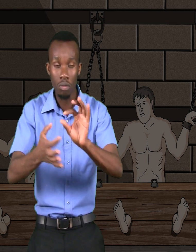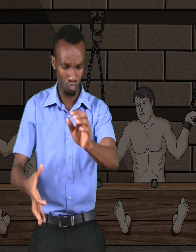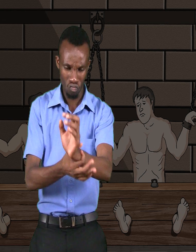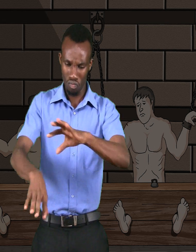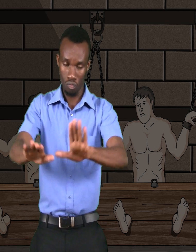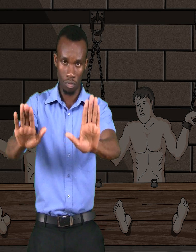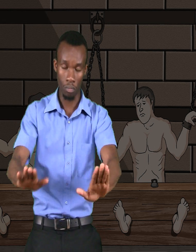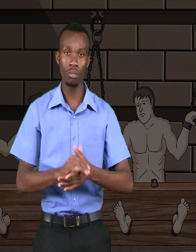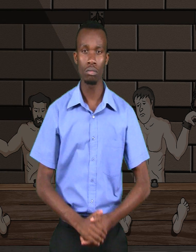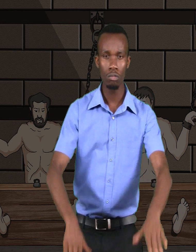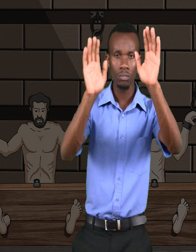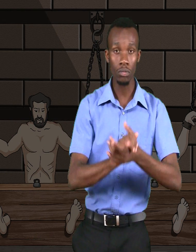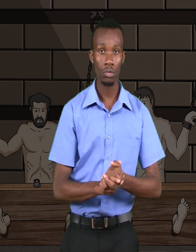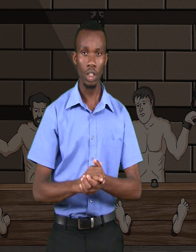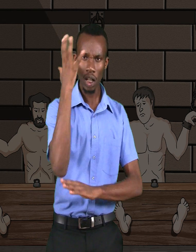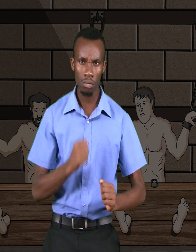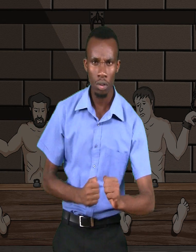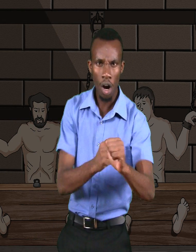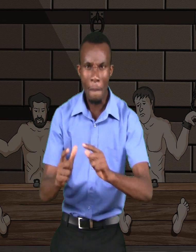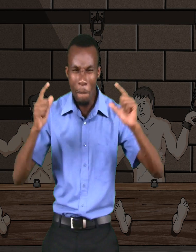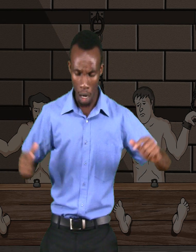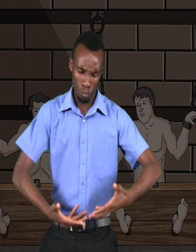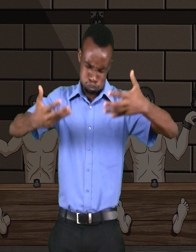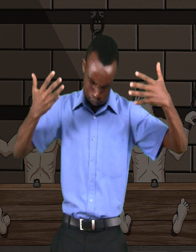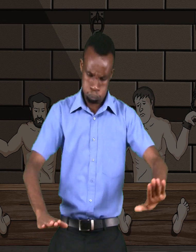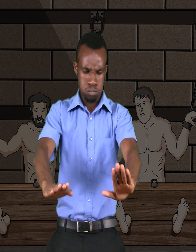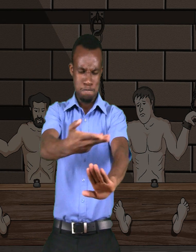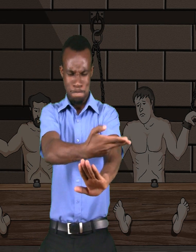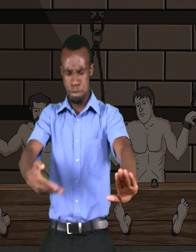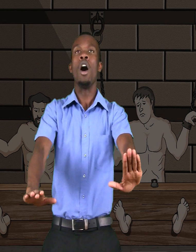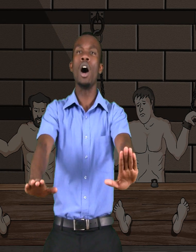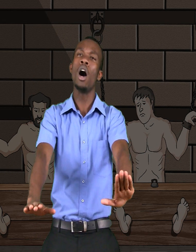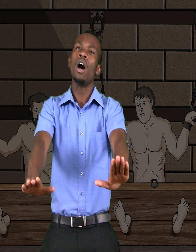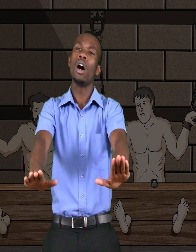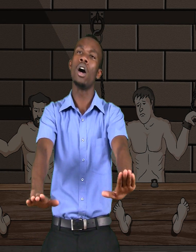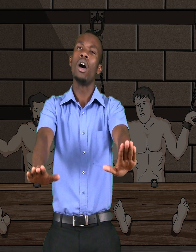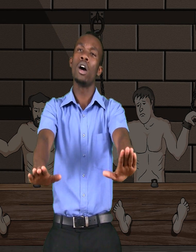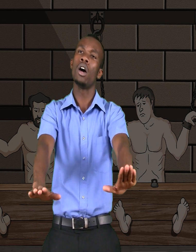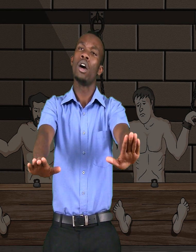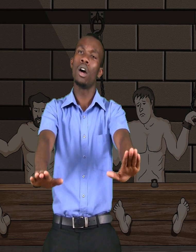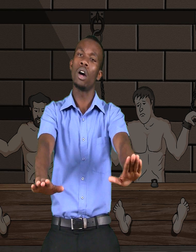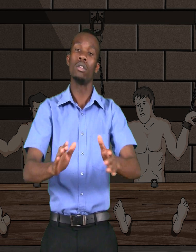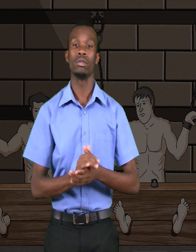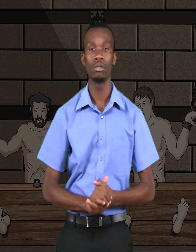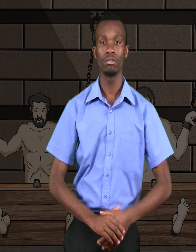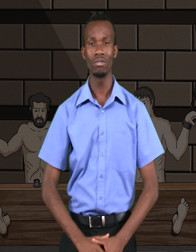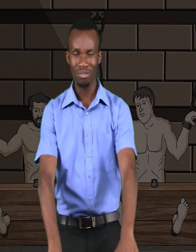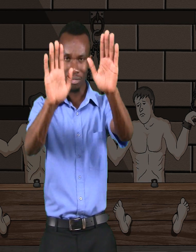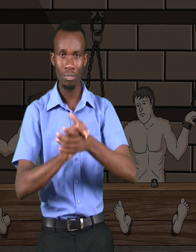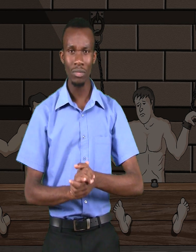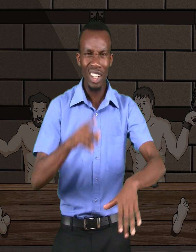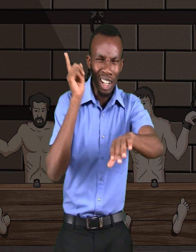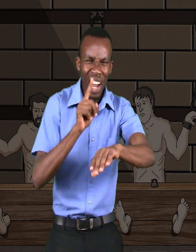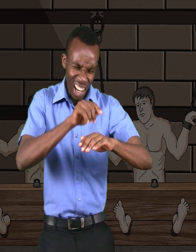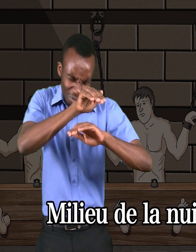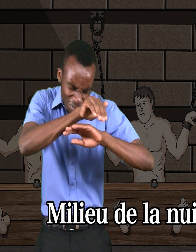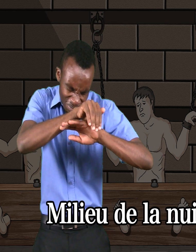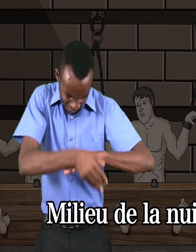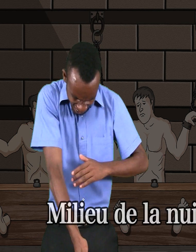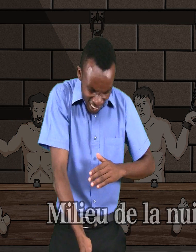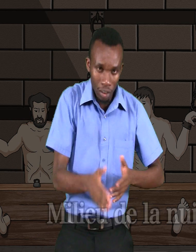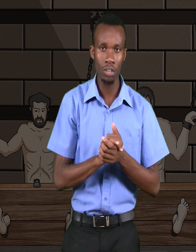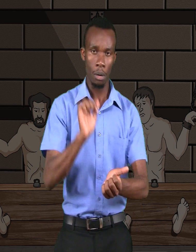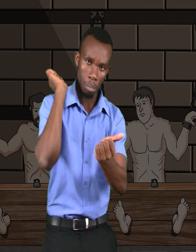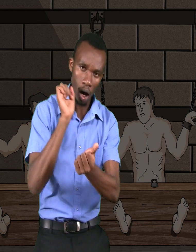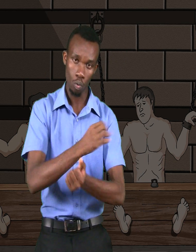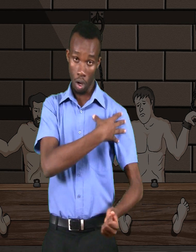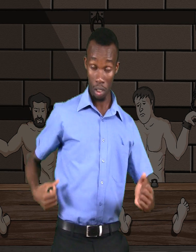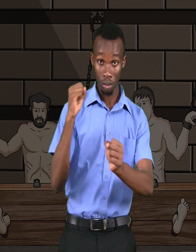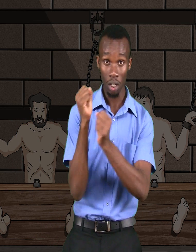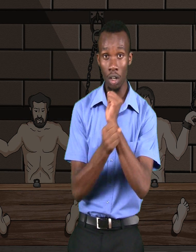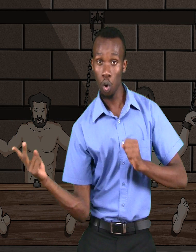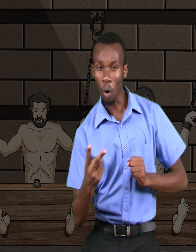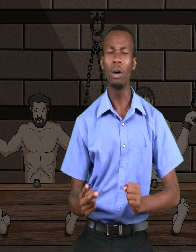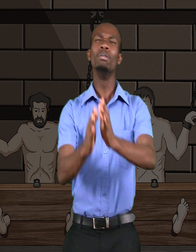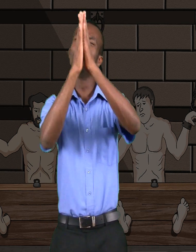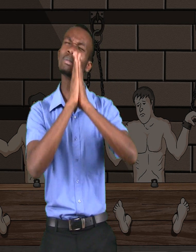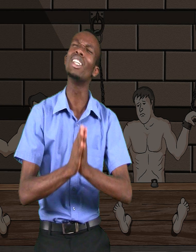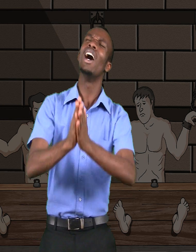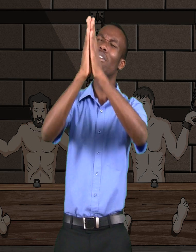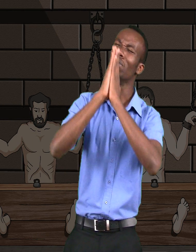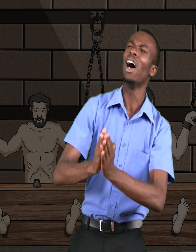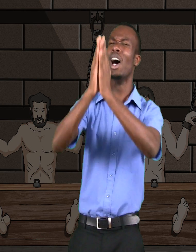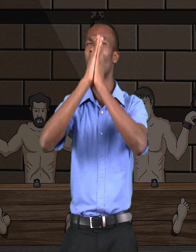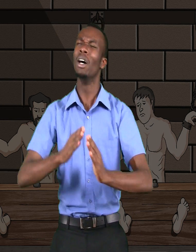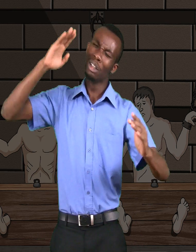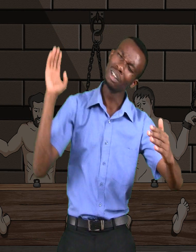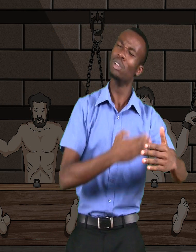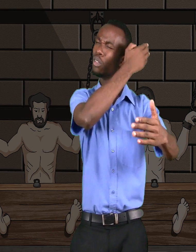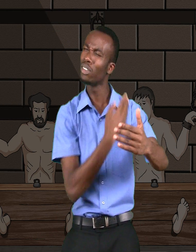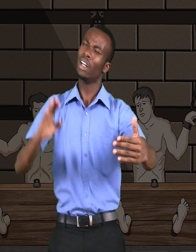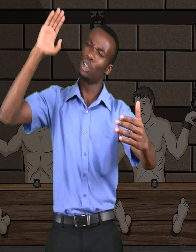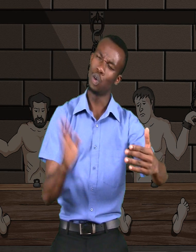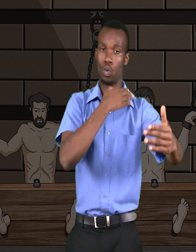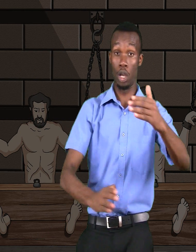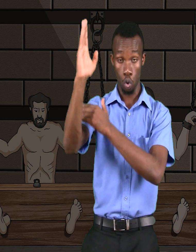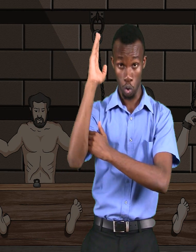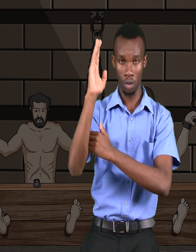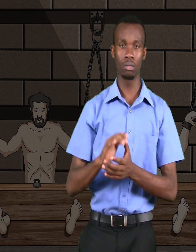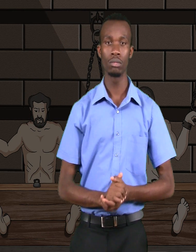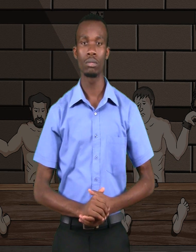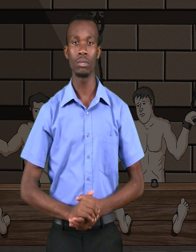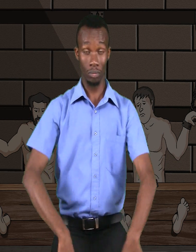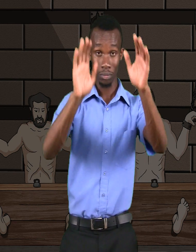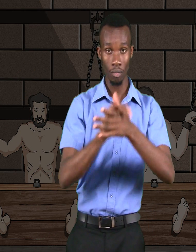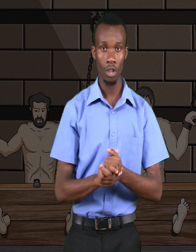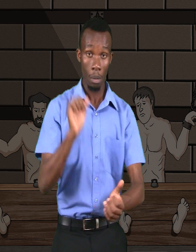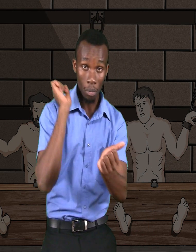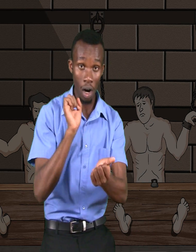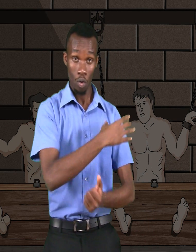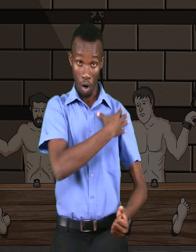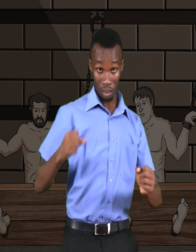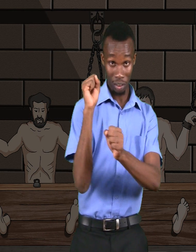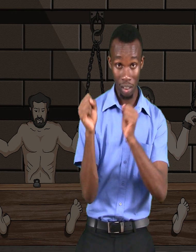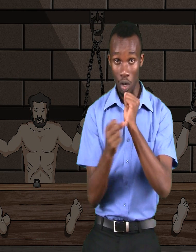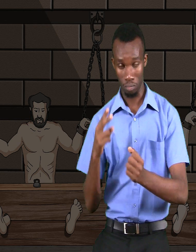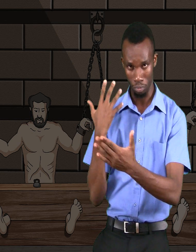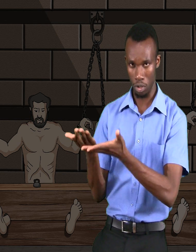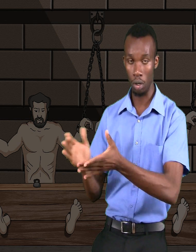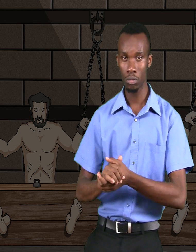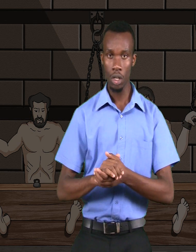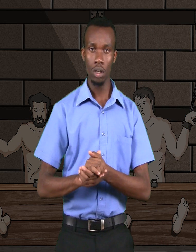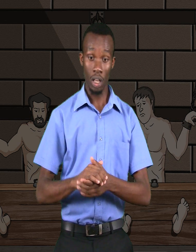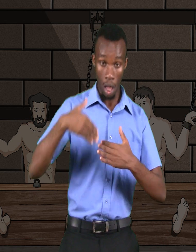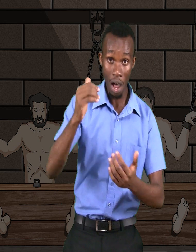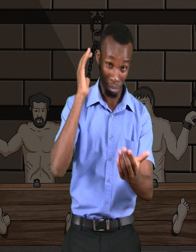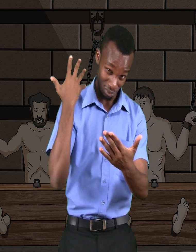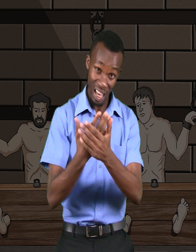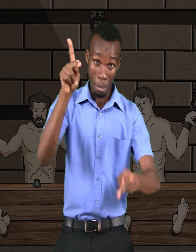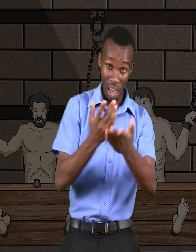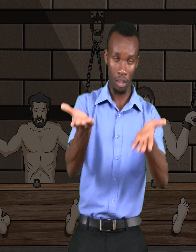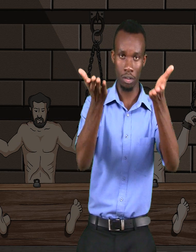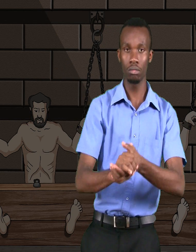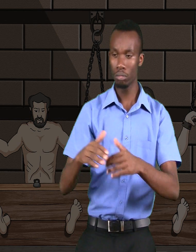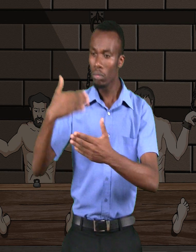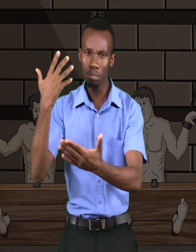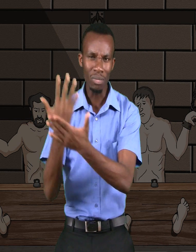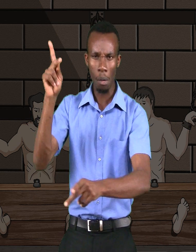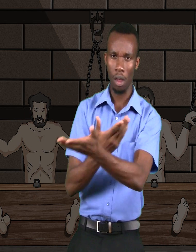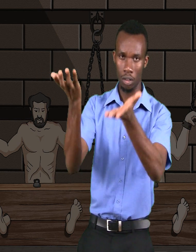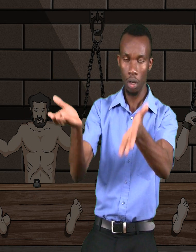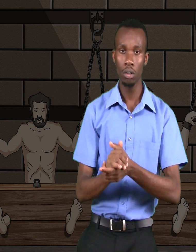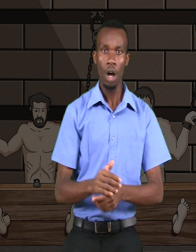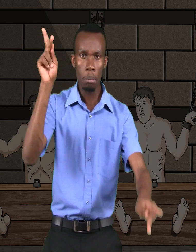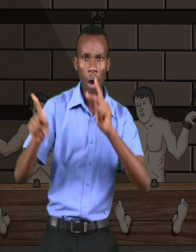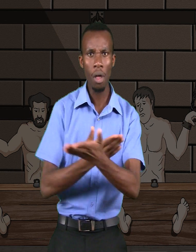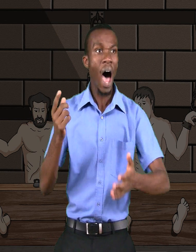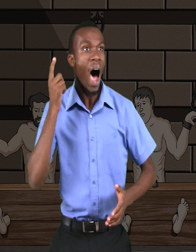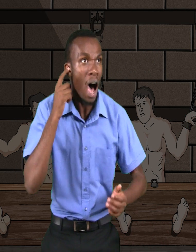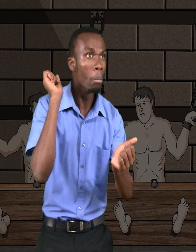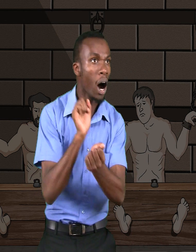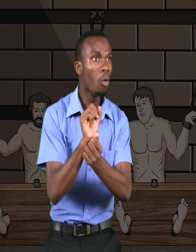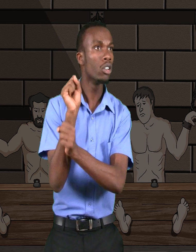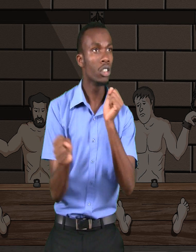About midnight Paul and Silas were praying and singing hymns to God, and the other prisoners were listening to them.